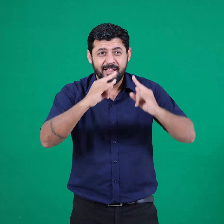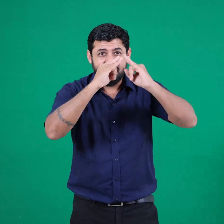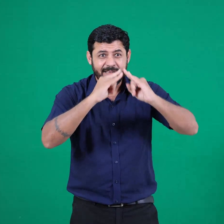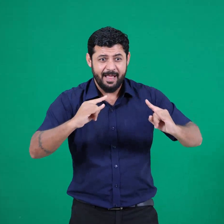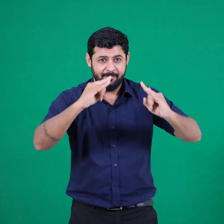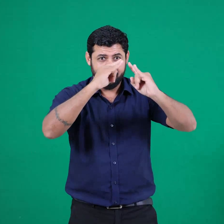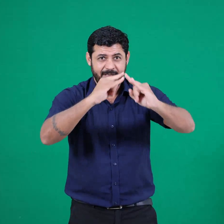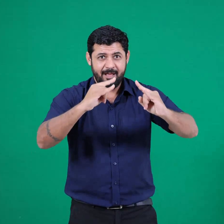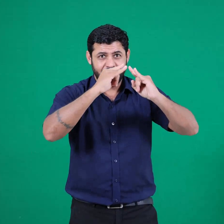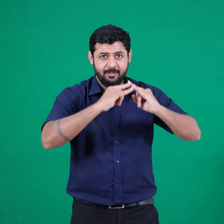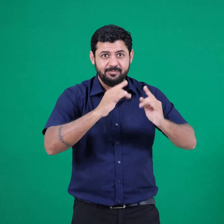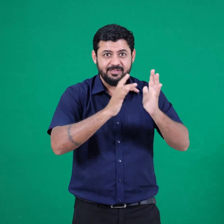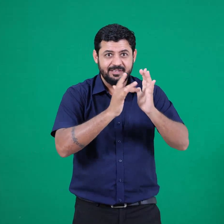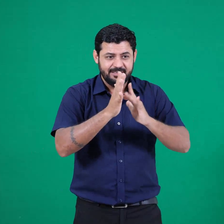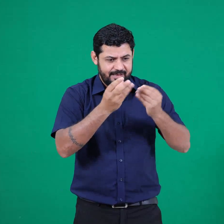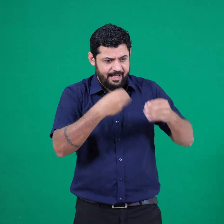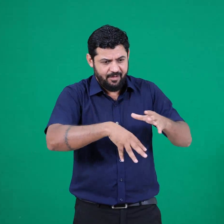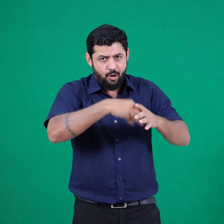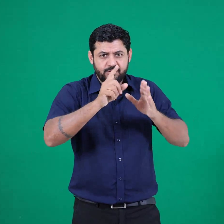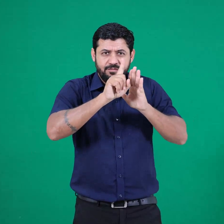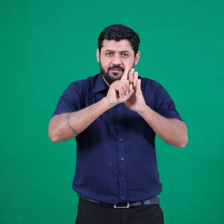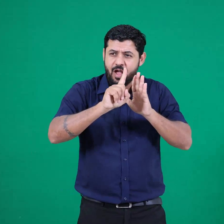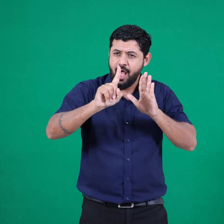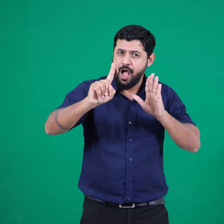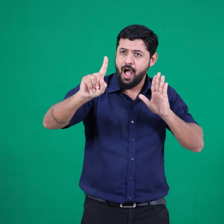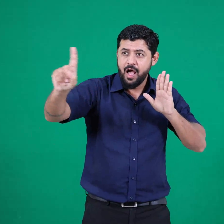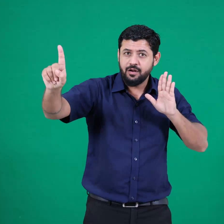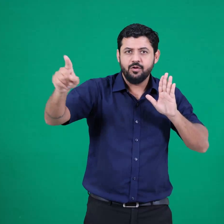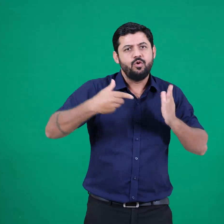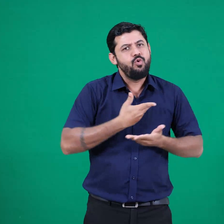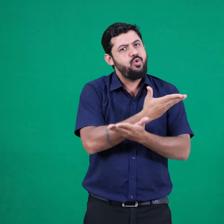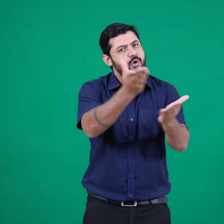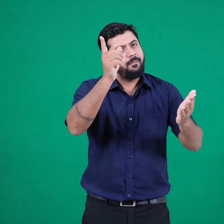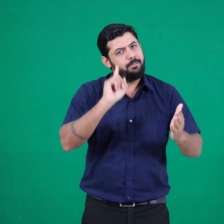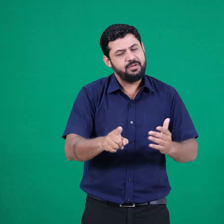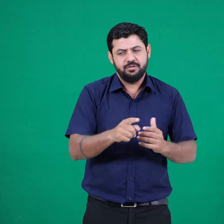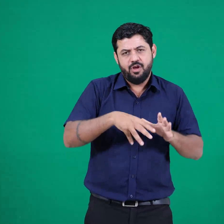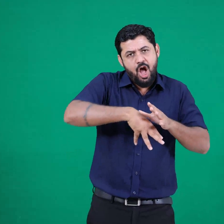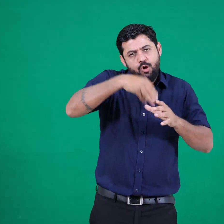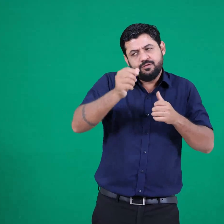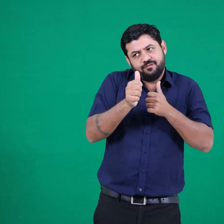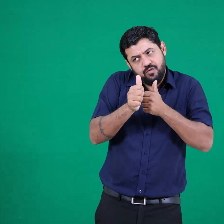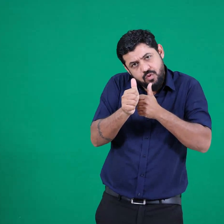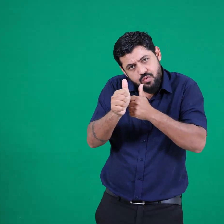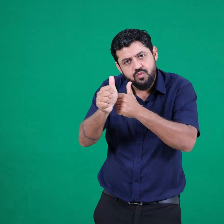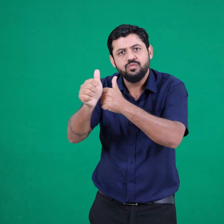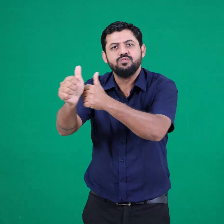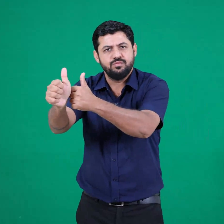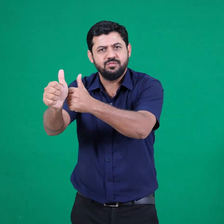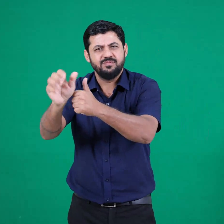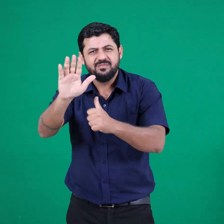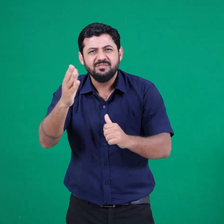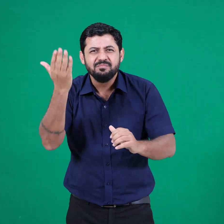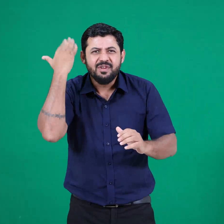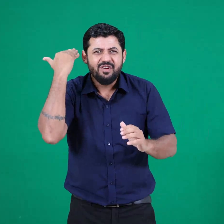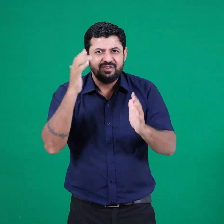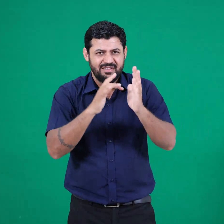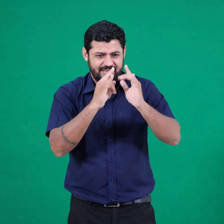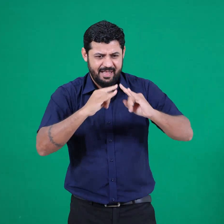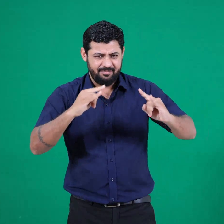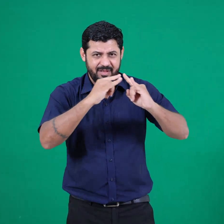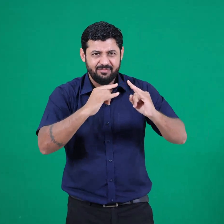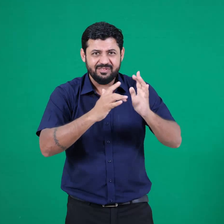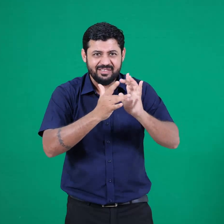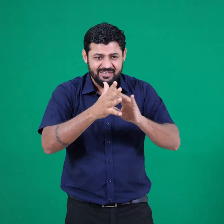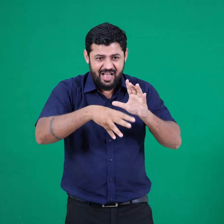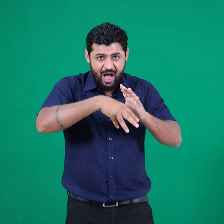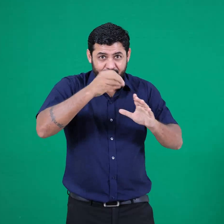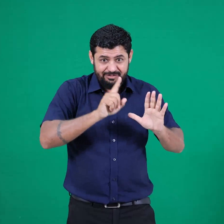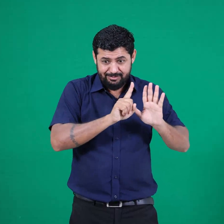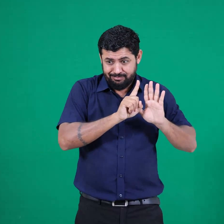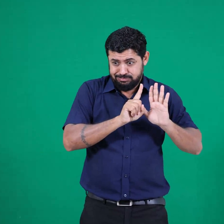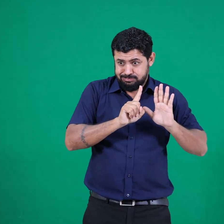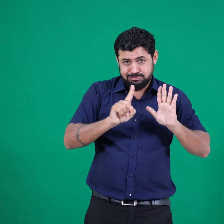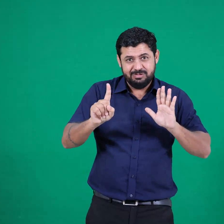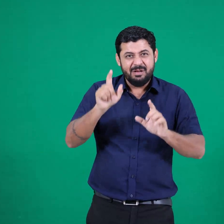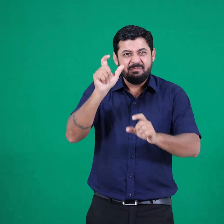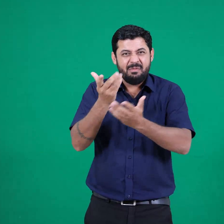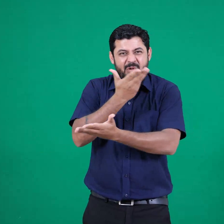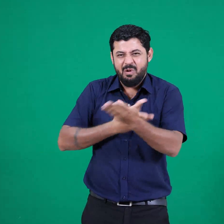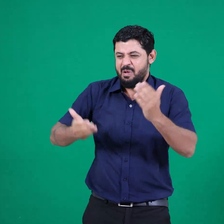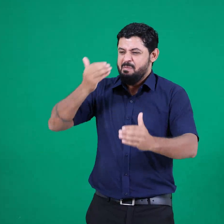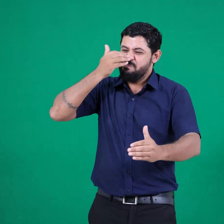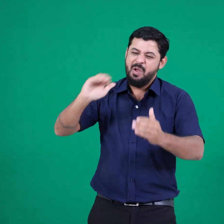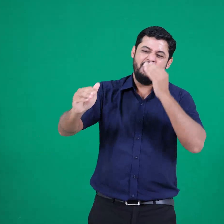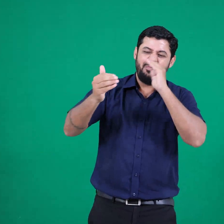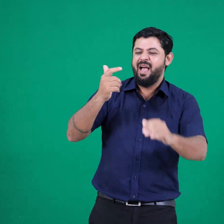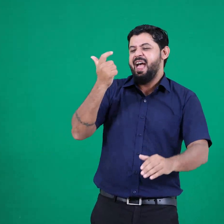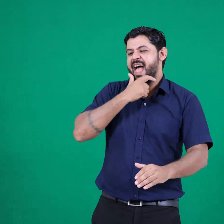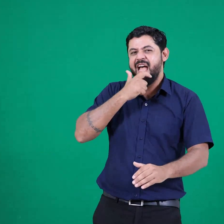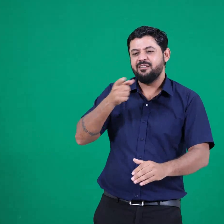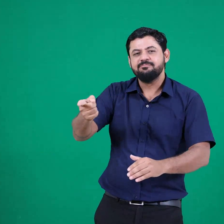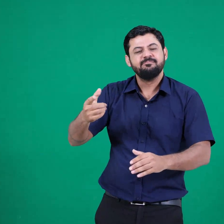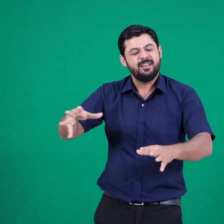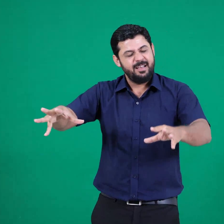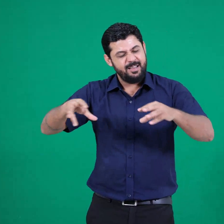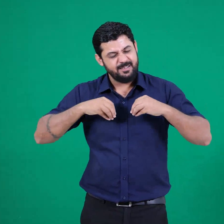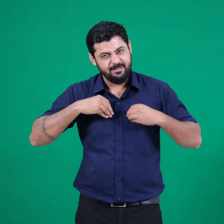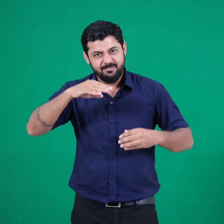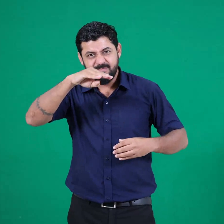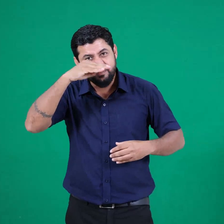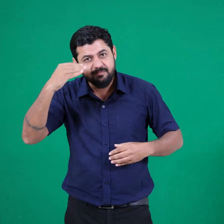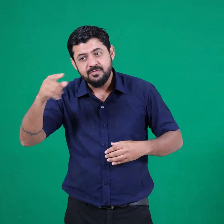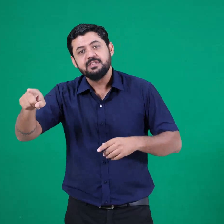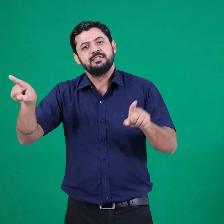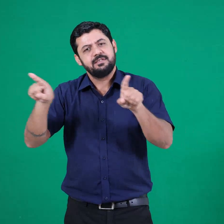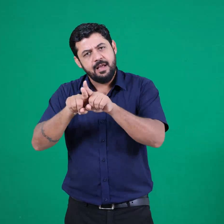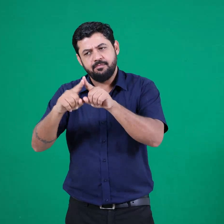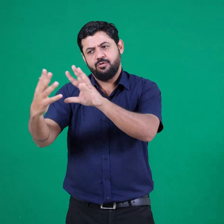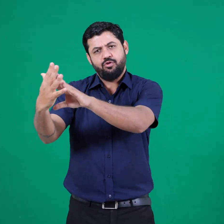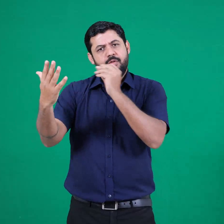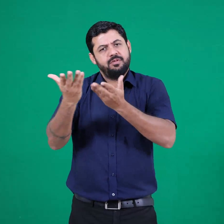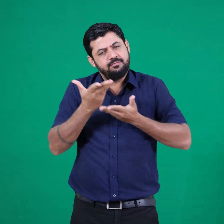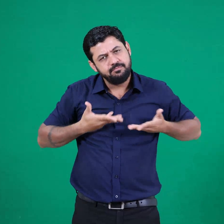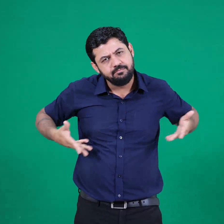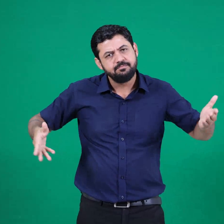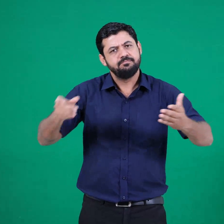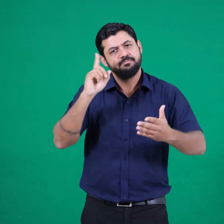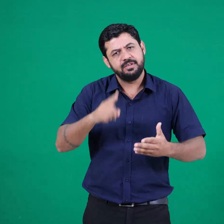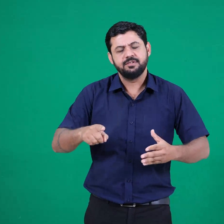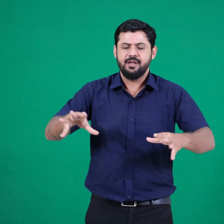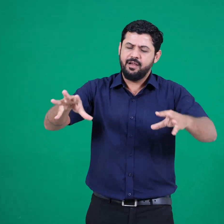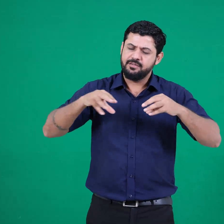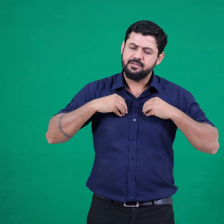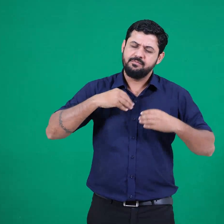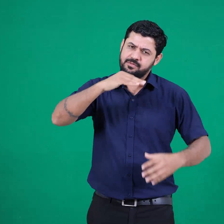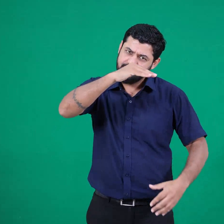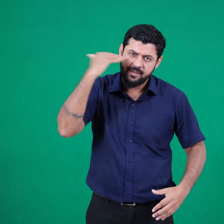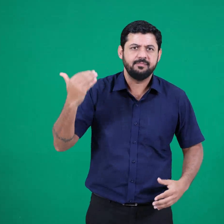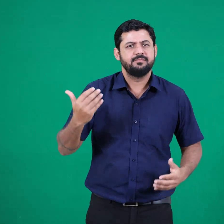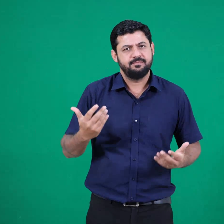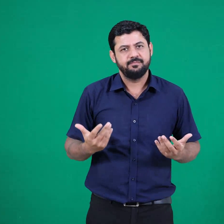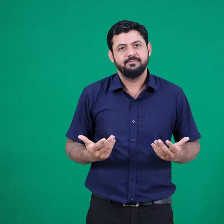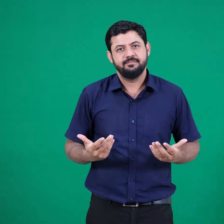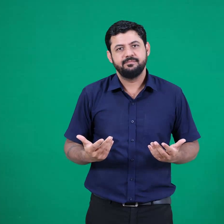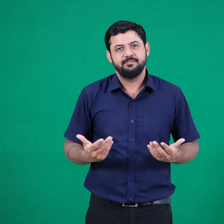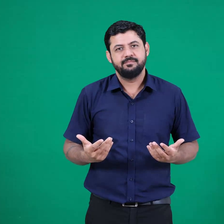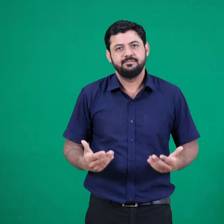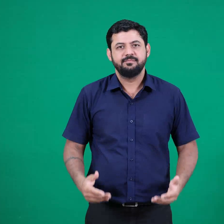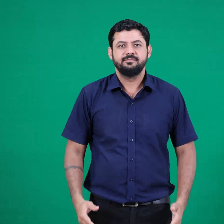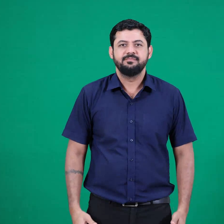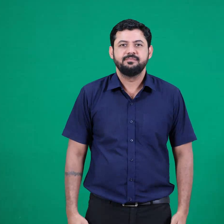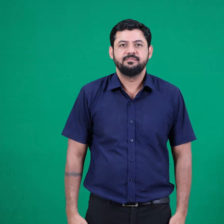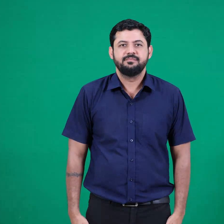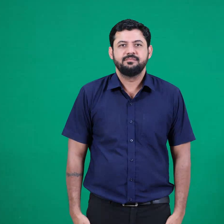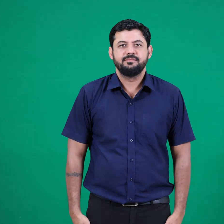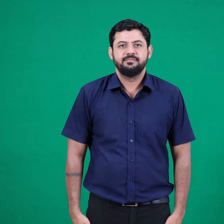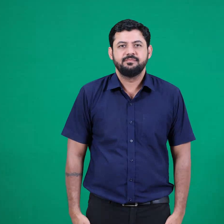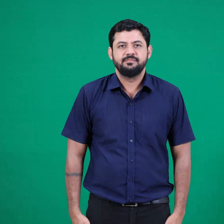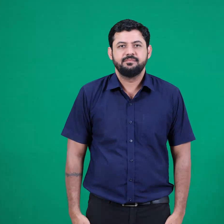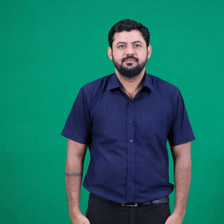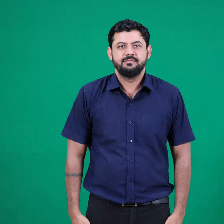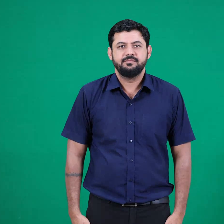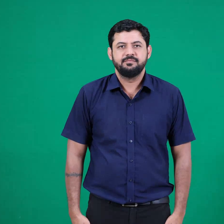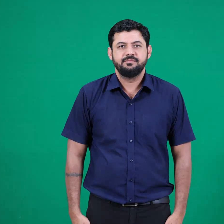Therefore let us go to Him outside the camp, bearing the disgrace He bore.